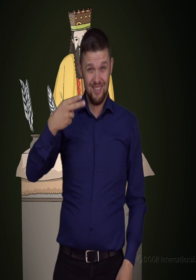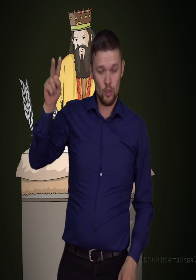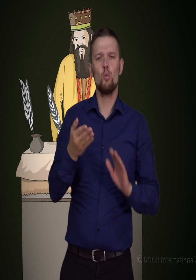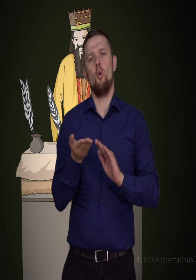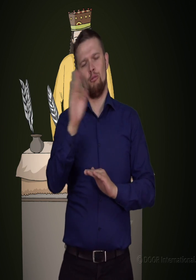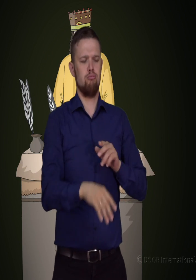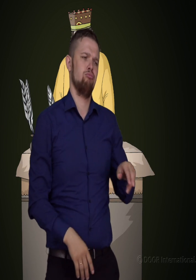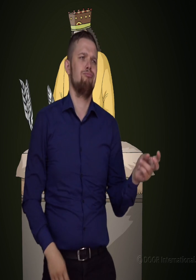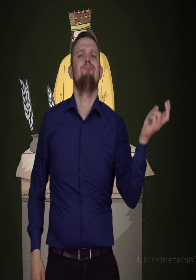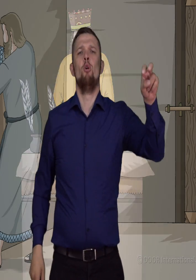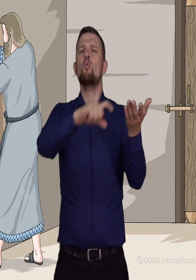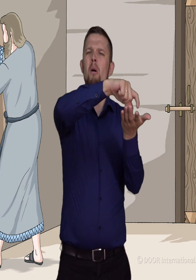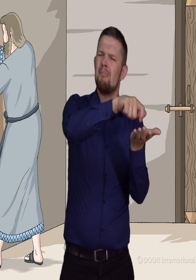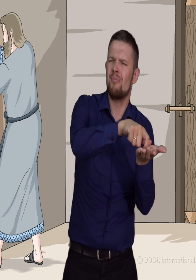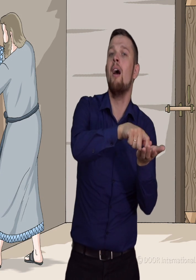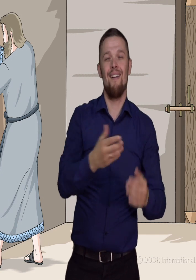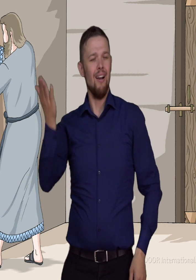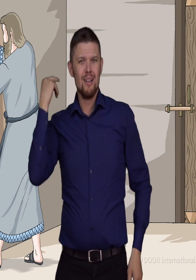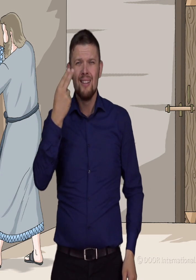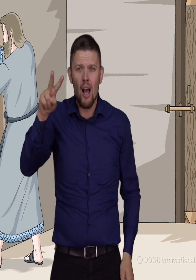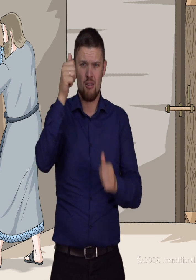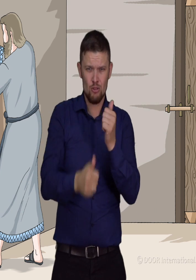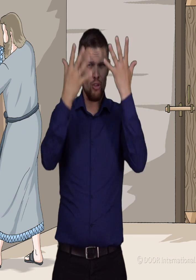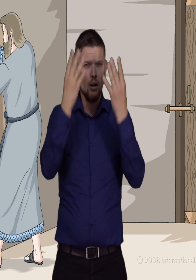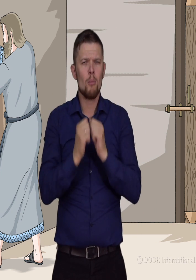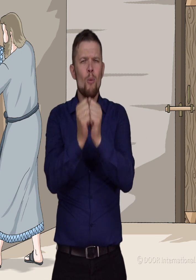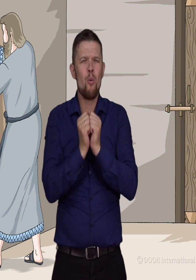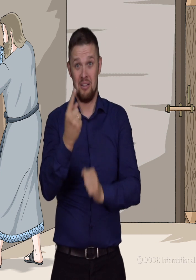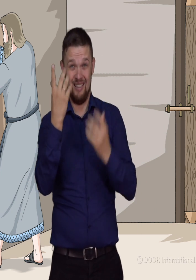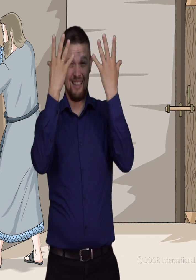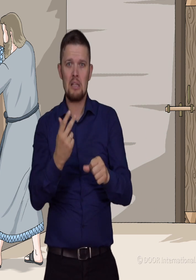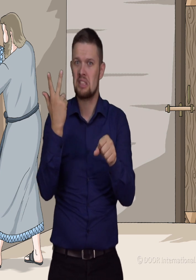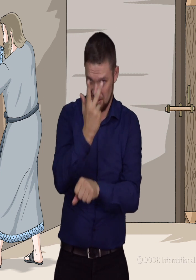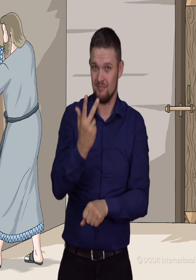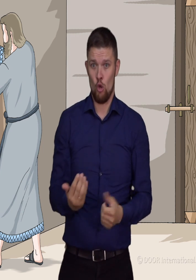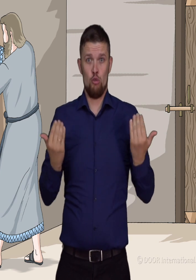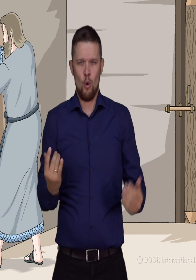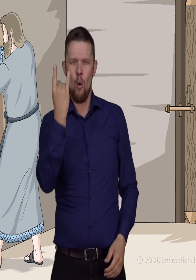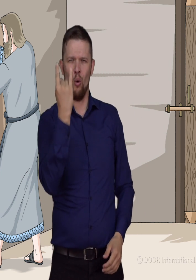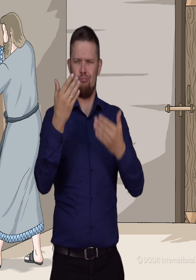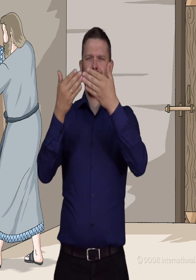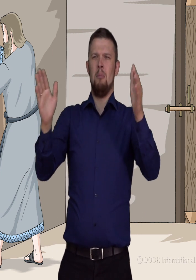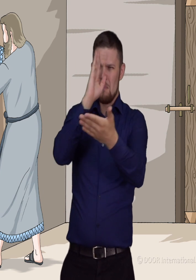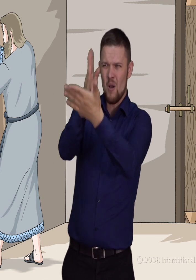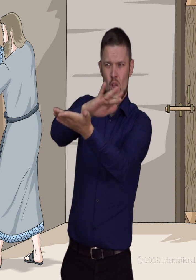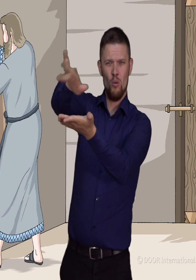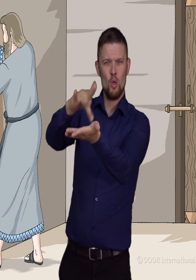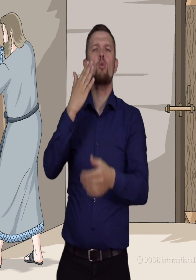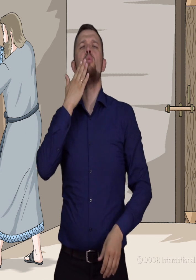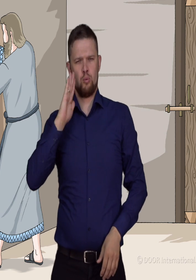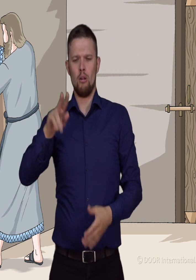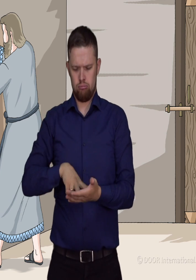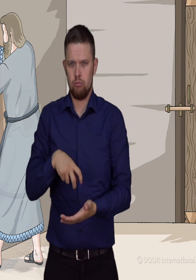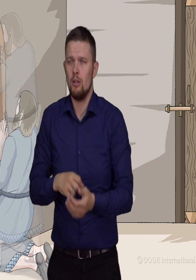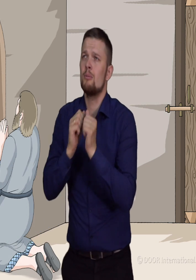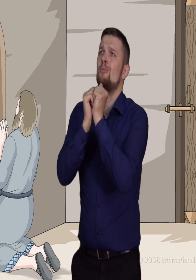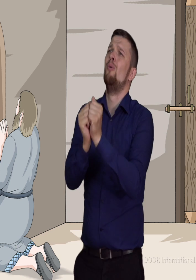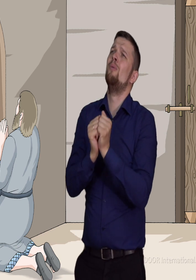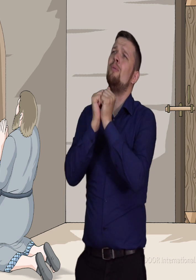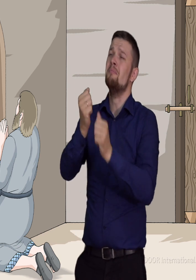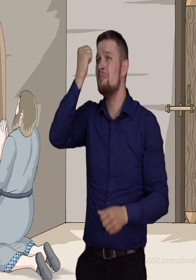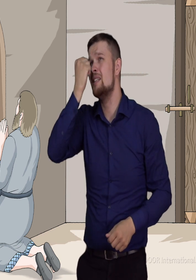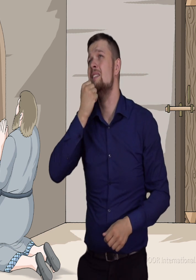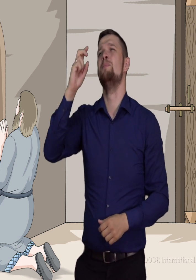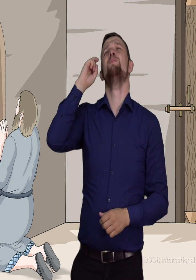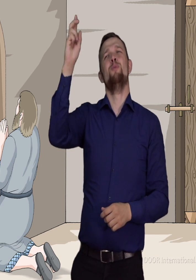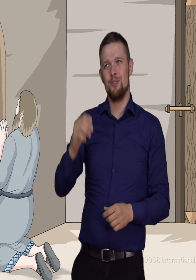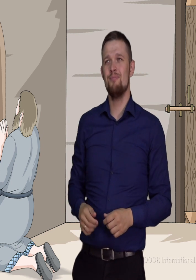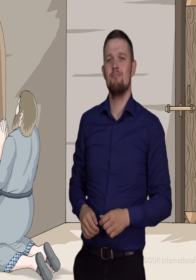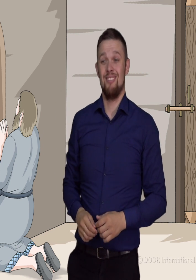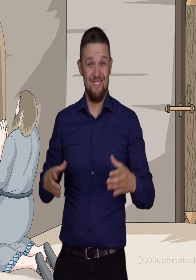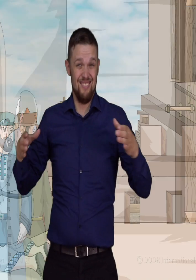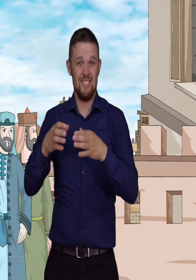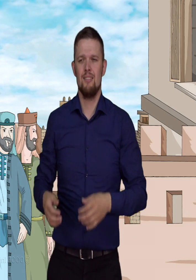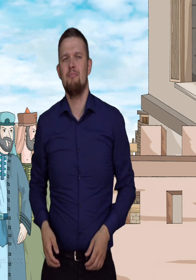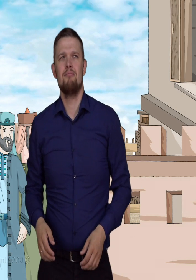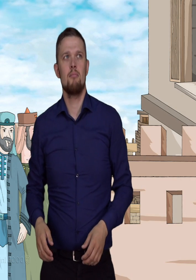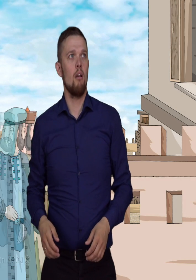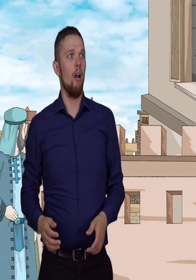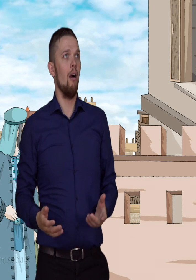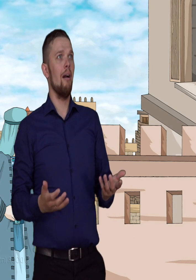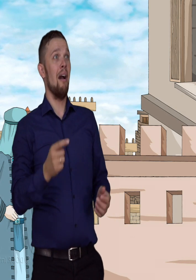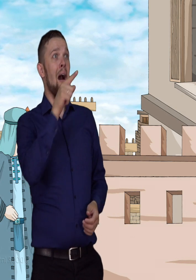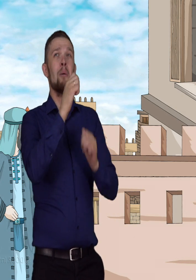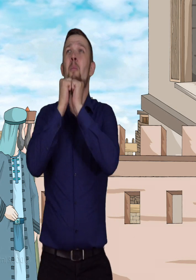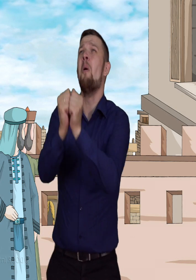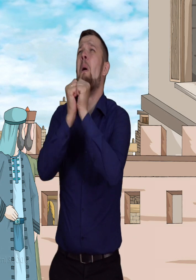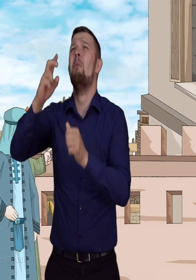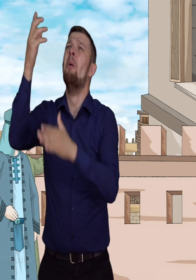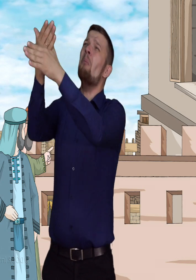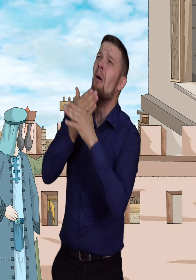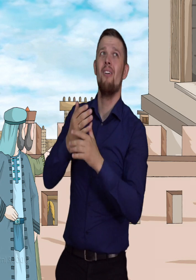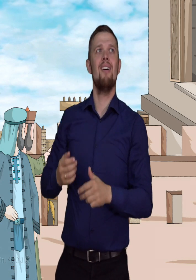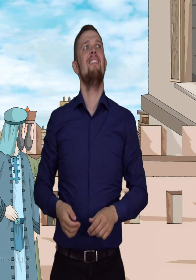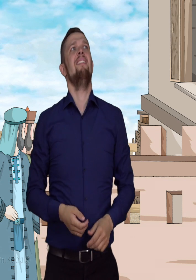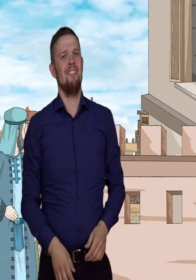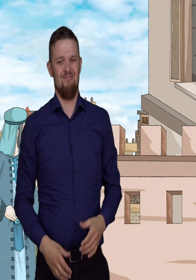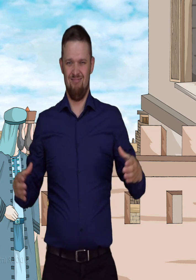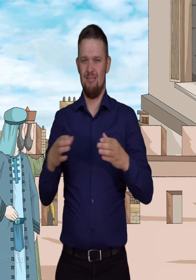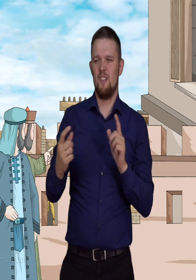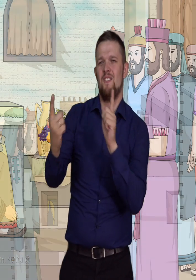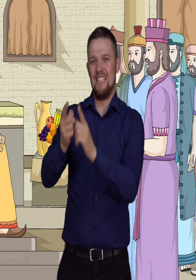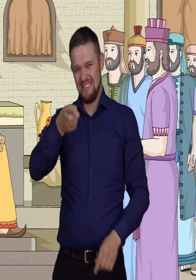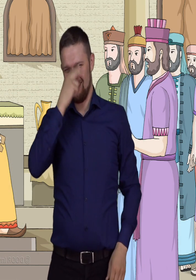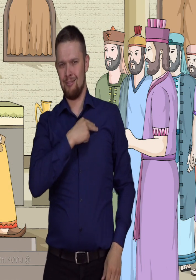Now when Daniel learned that the document had been signed, he went into his house, where the windows of his upper room opened toward Jerusalem, and three times a day he got down on his knees, prayed, and gave thanks to his God, just as he had done before. Then these men went as a group and found Daniel petitioning and imploring his God.